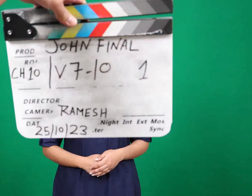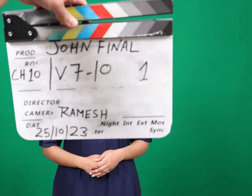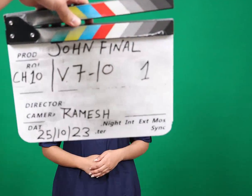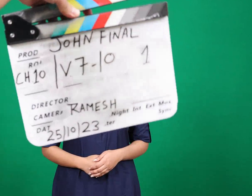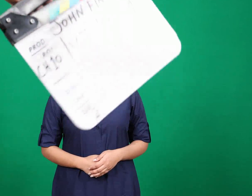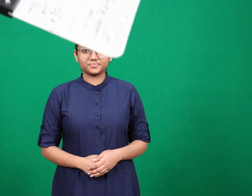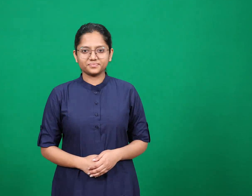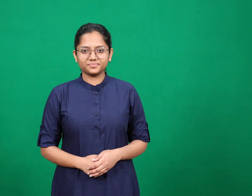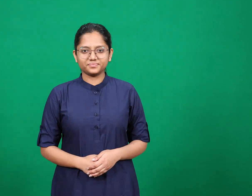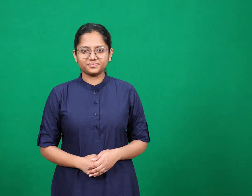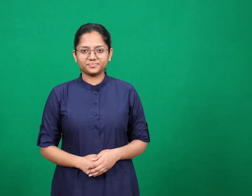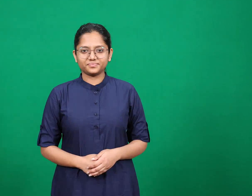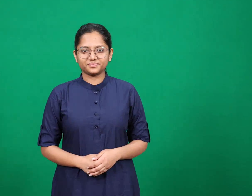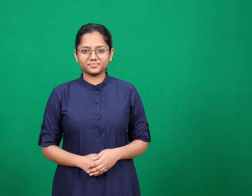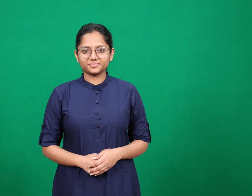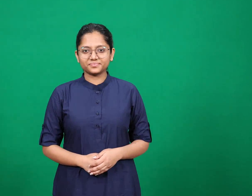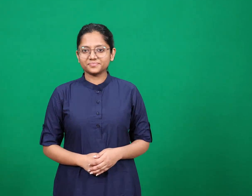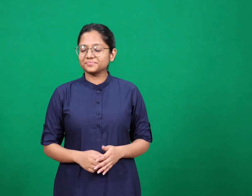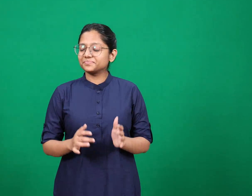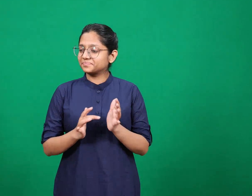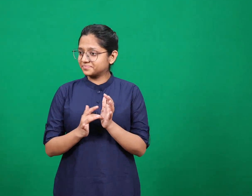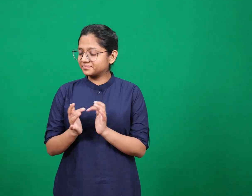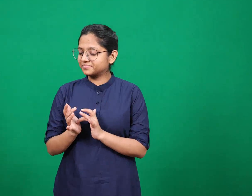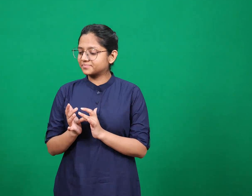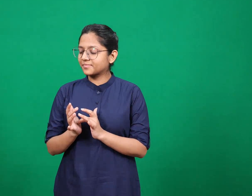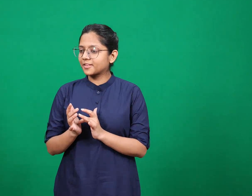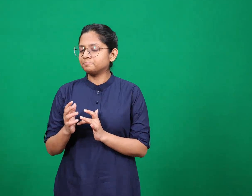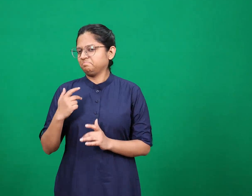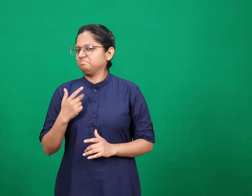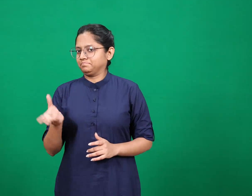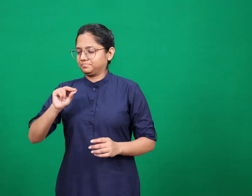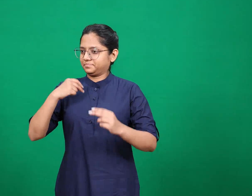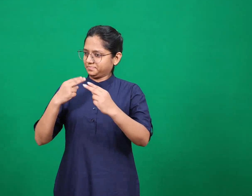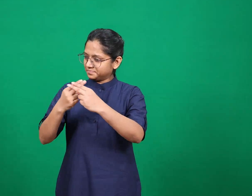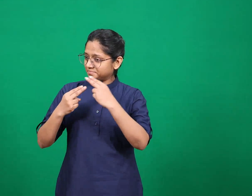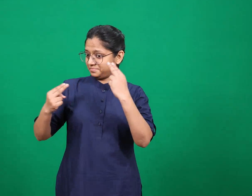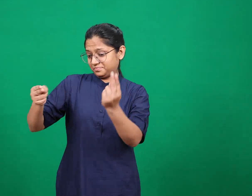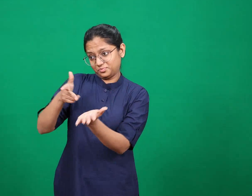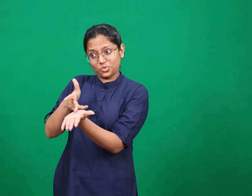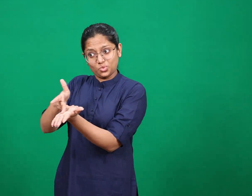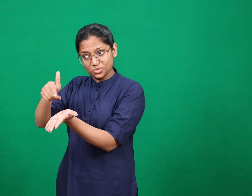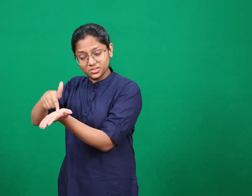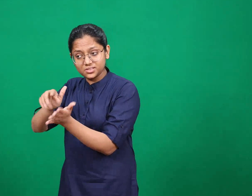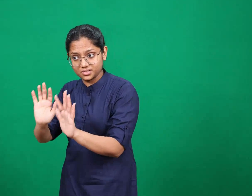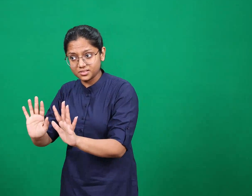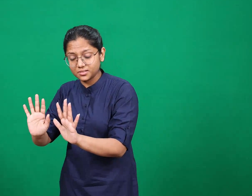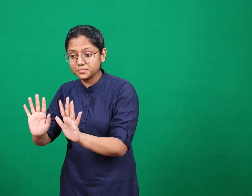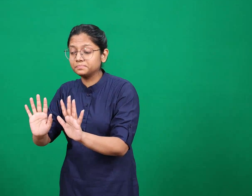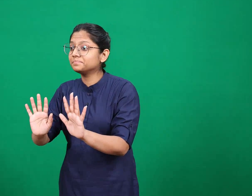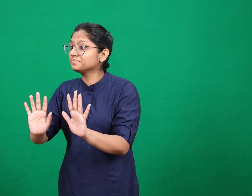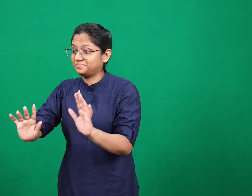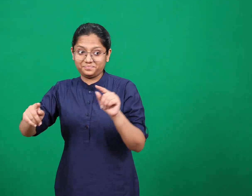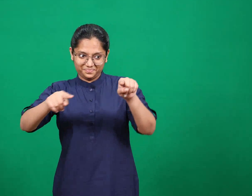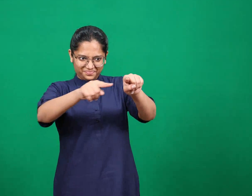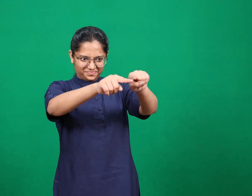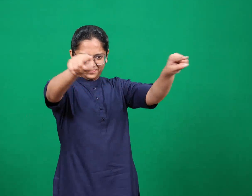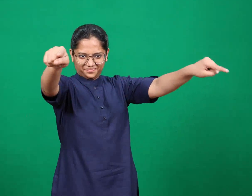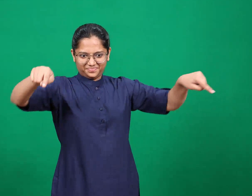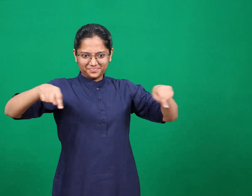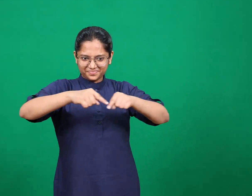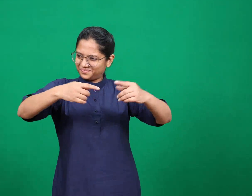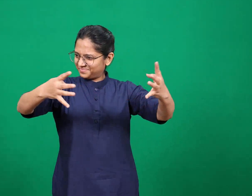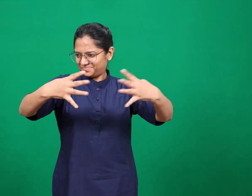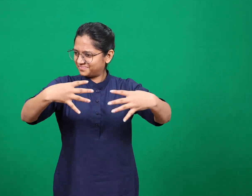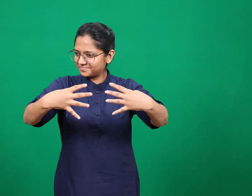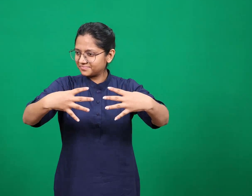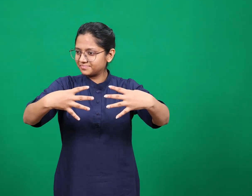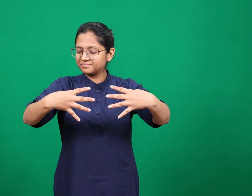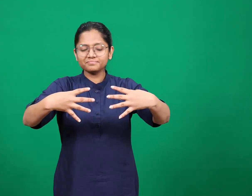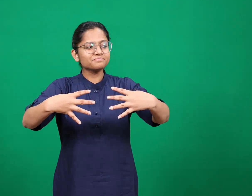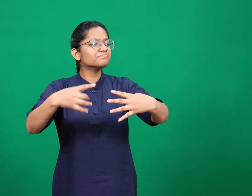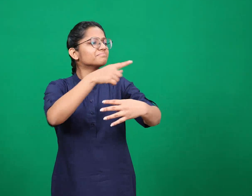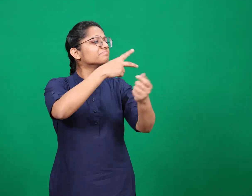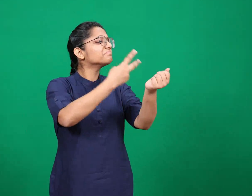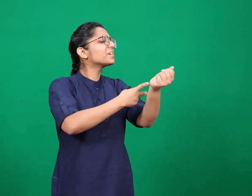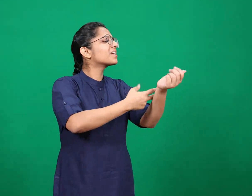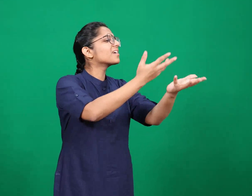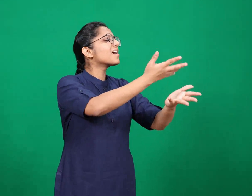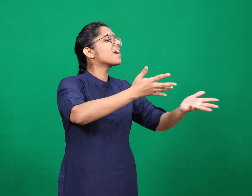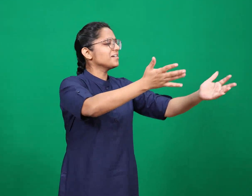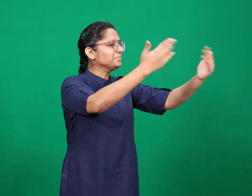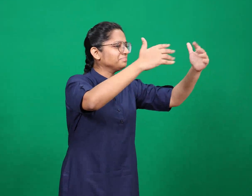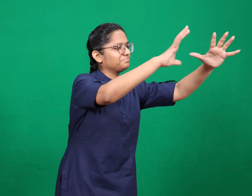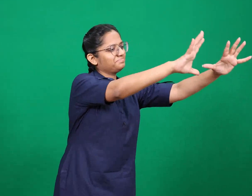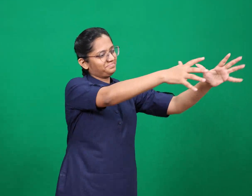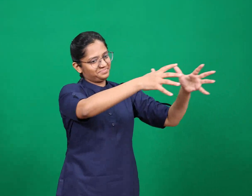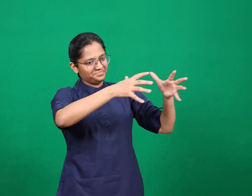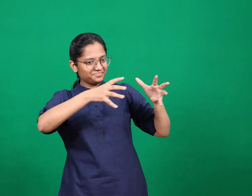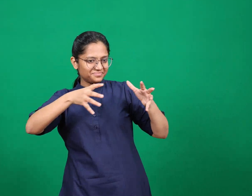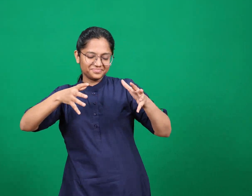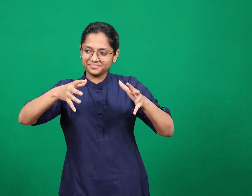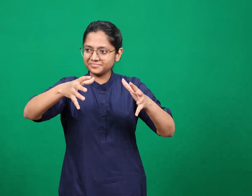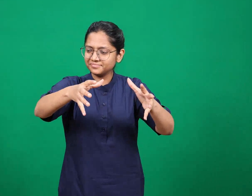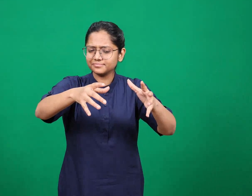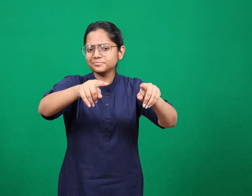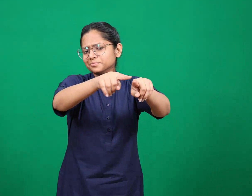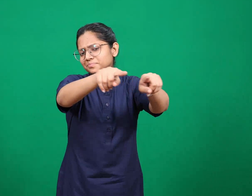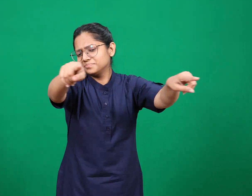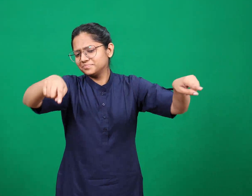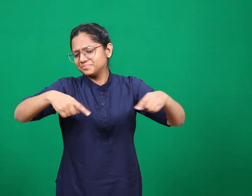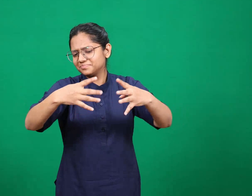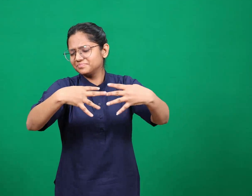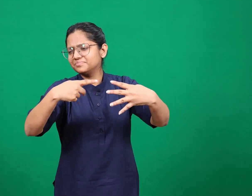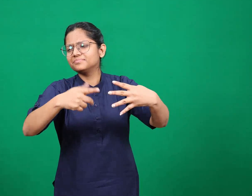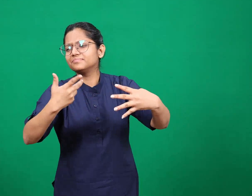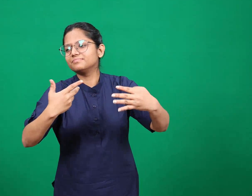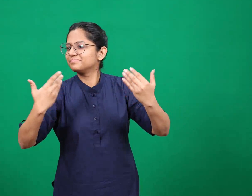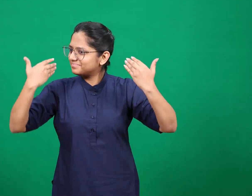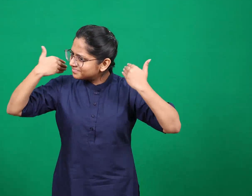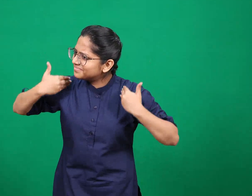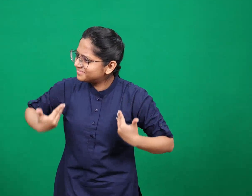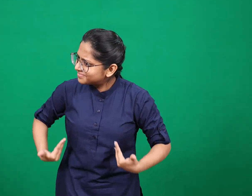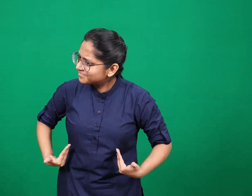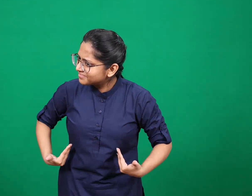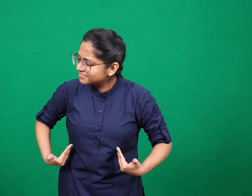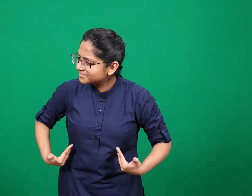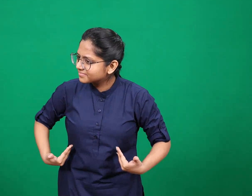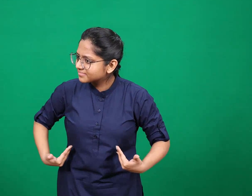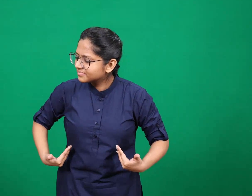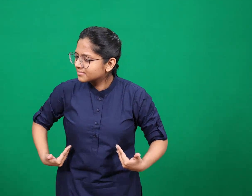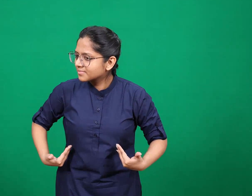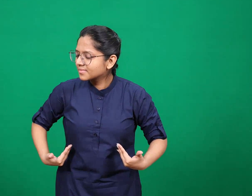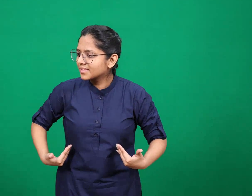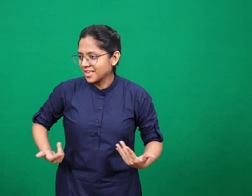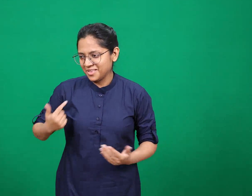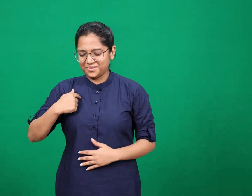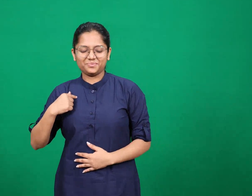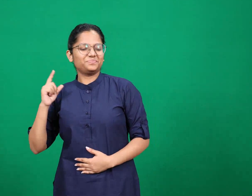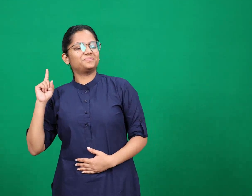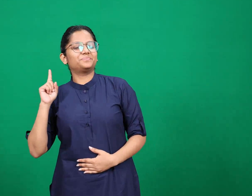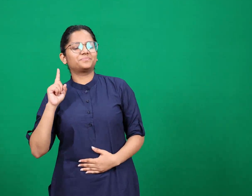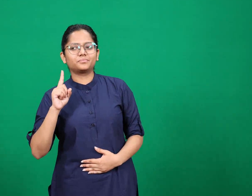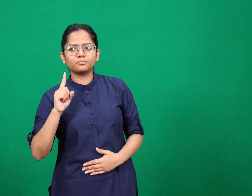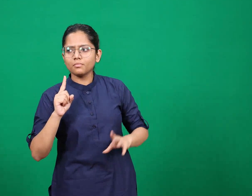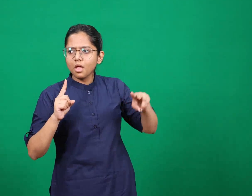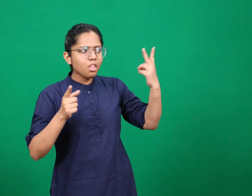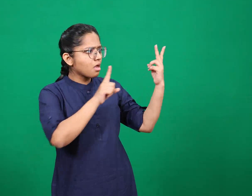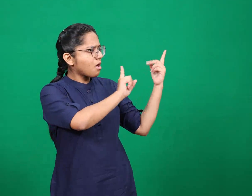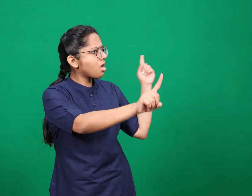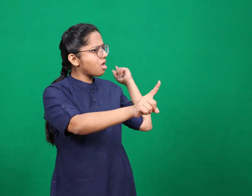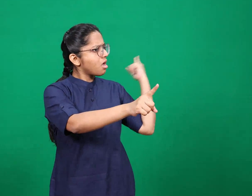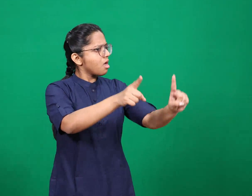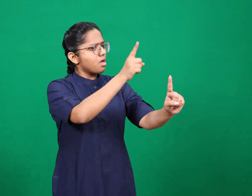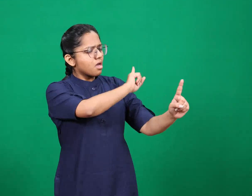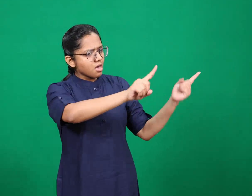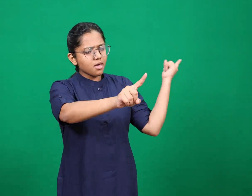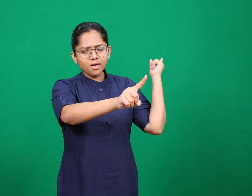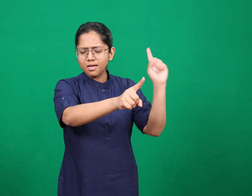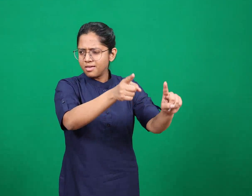So He said to them again, "Truly, truly, I tell you, I am the gate for the sheep.